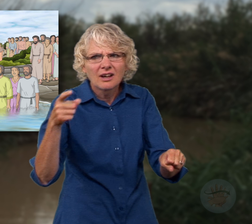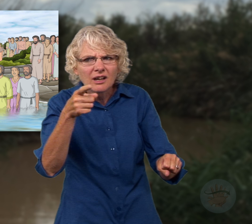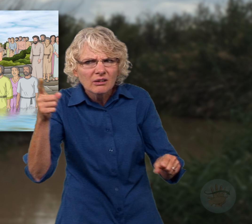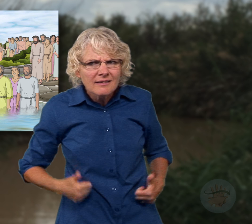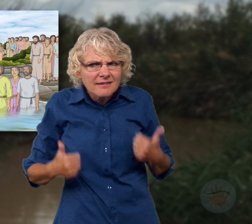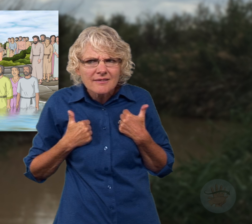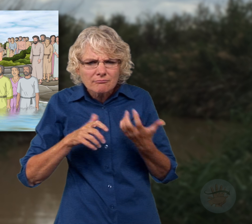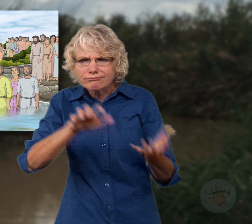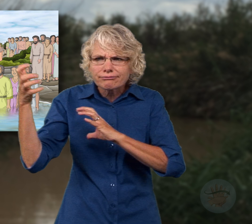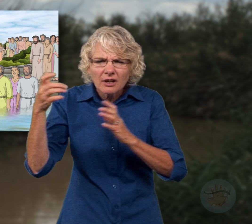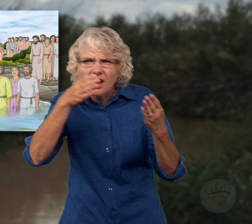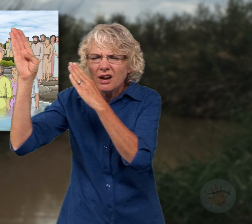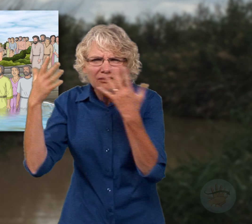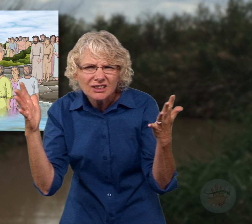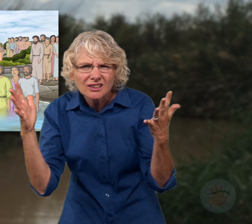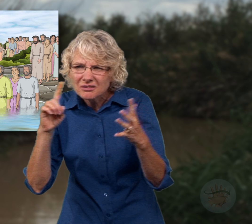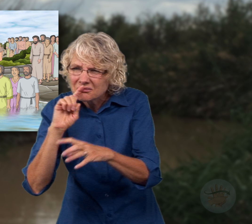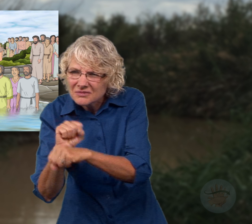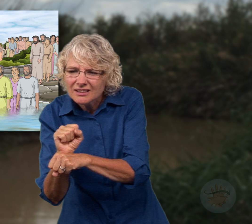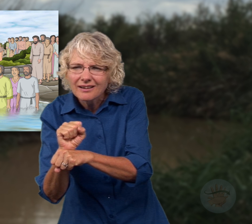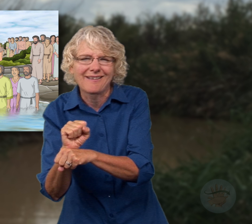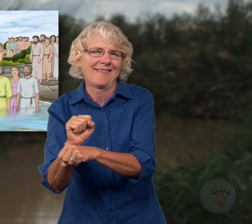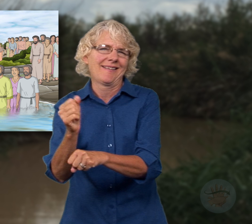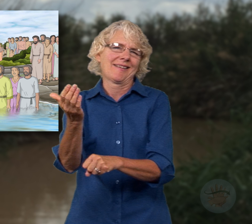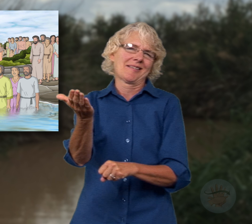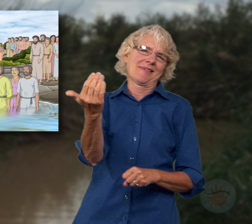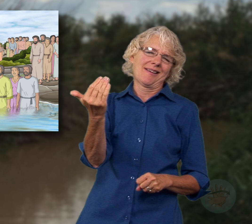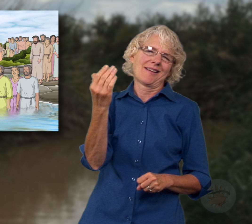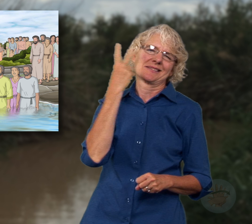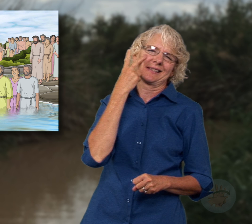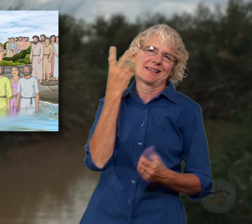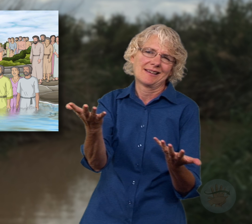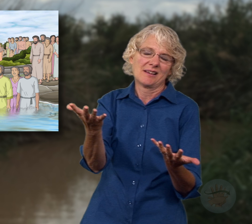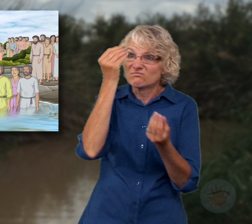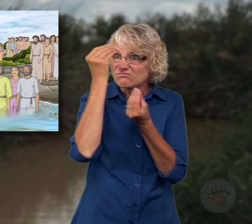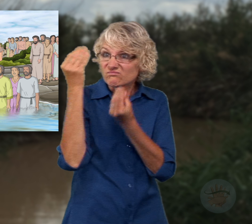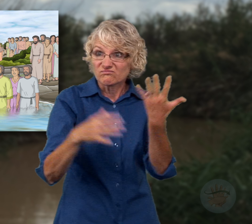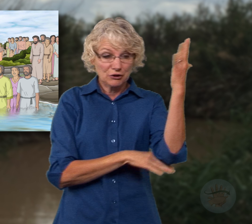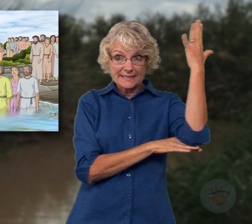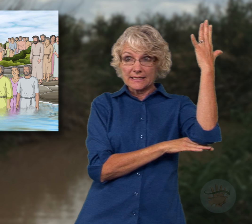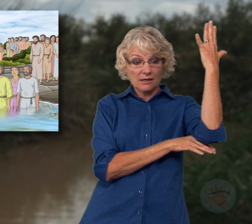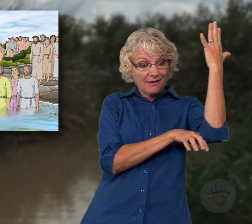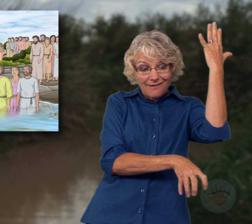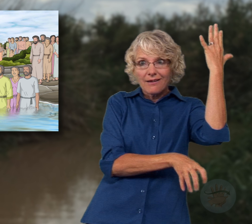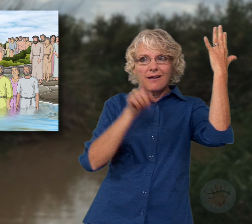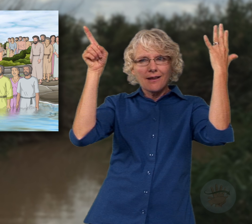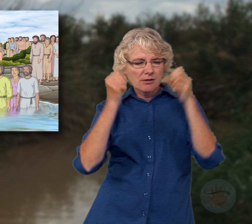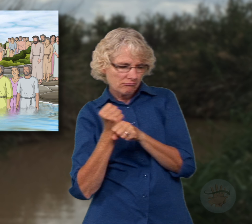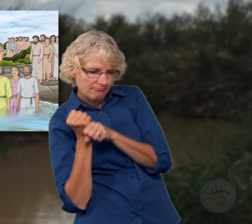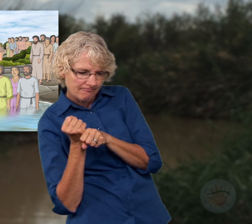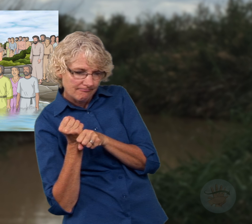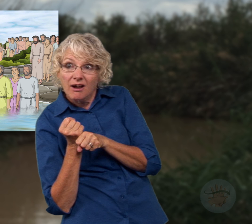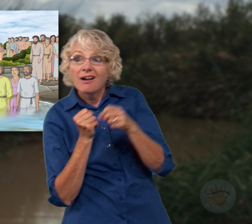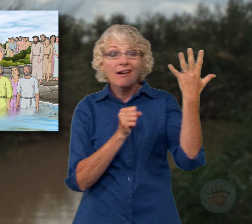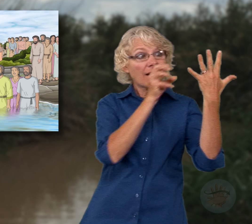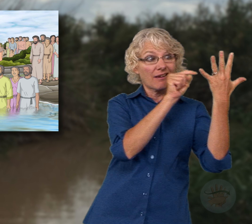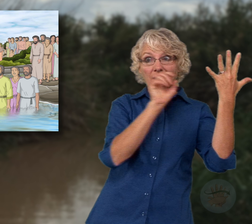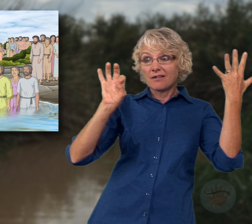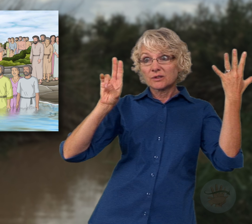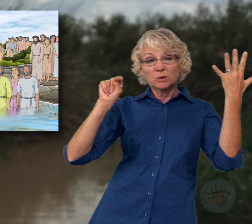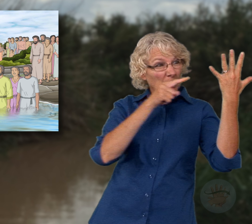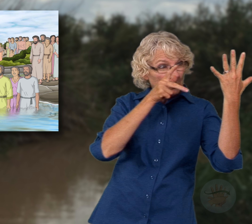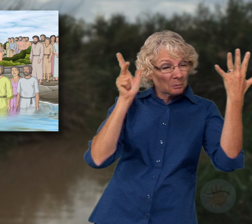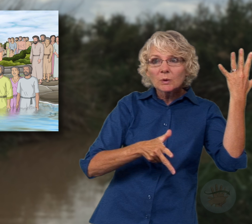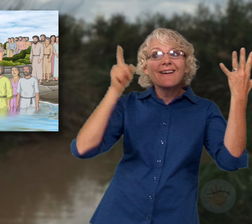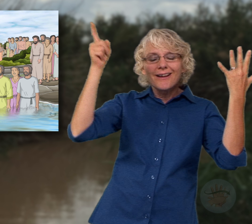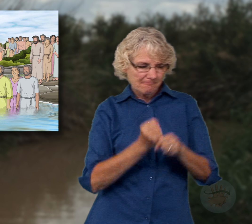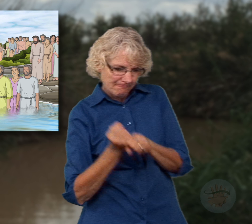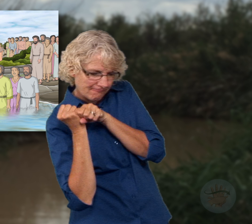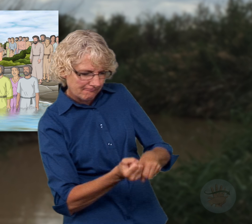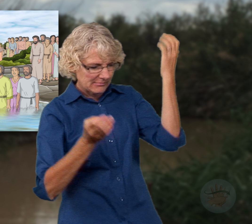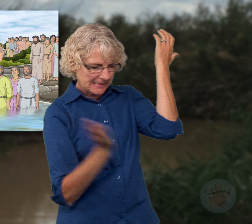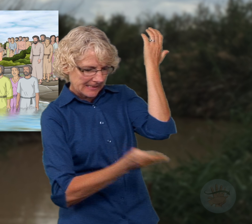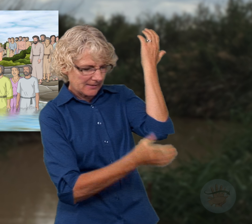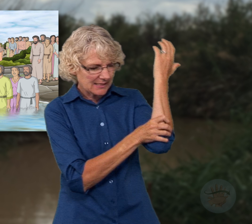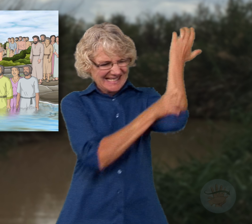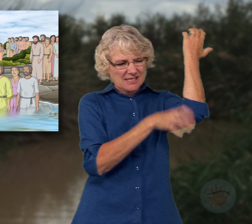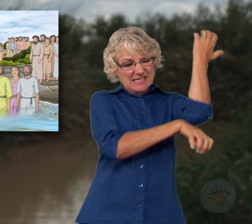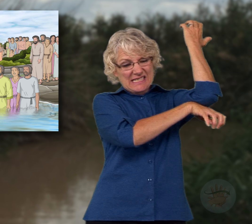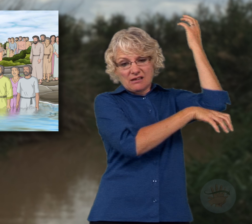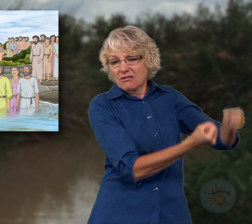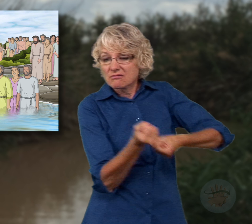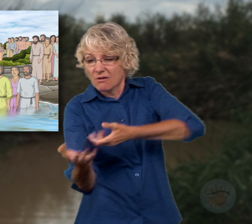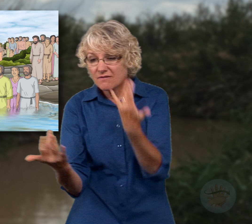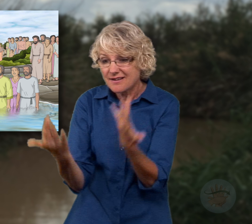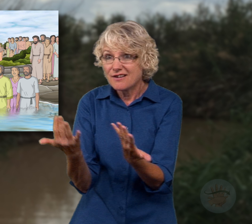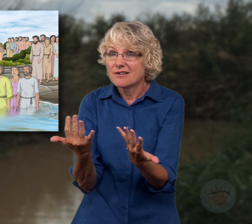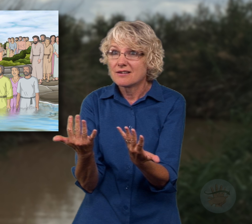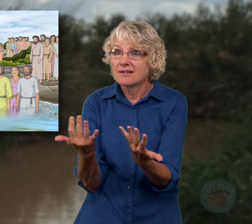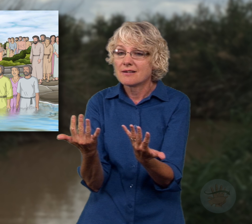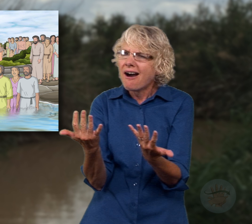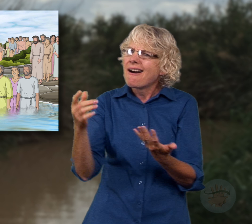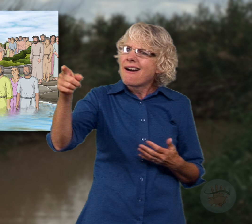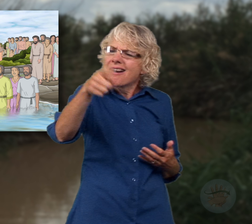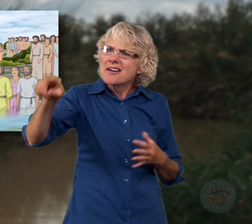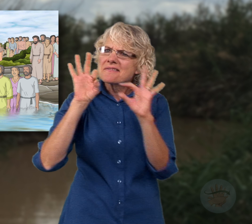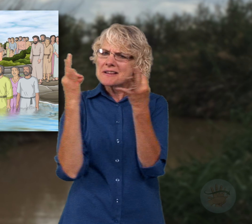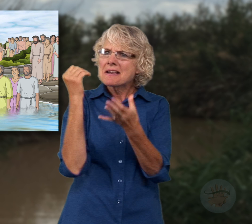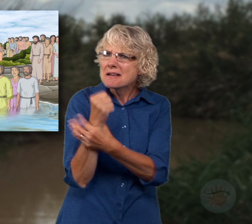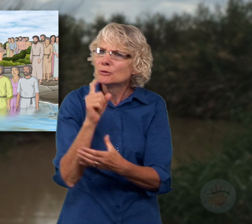Produce fruit, then, in keeping with repentance. And do not presume to say to yourselves, ‘We have Abraham as our father.’